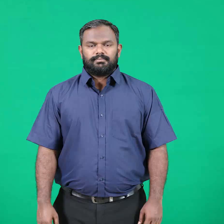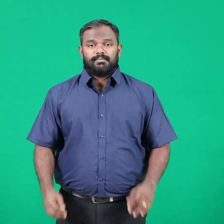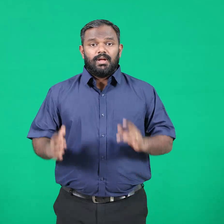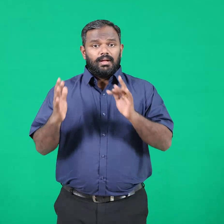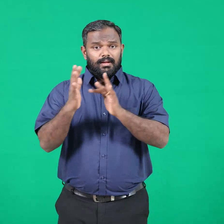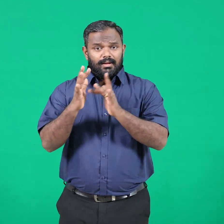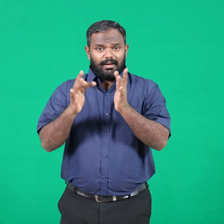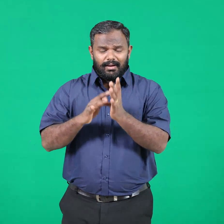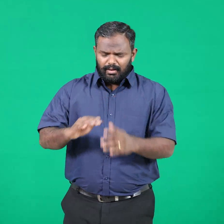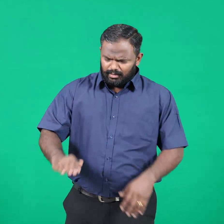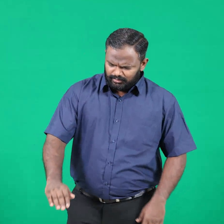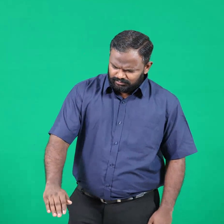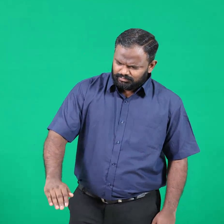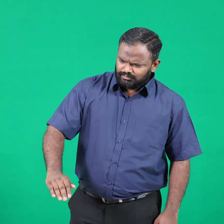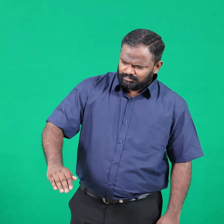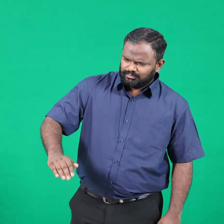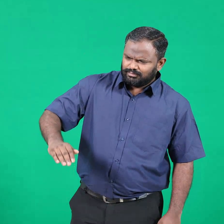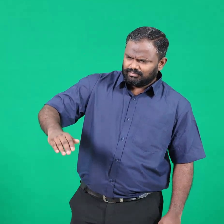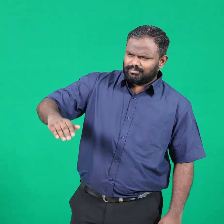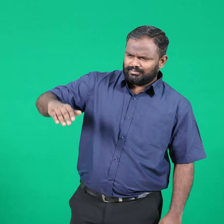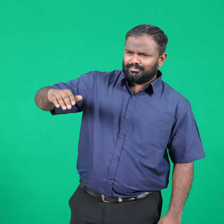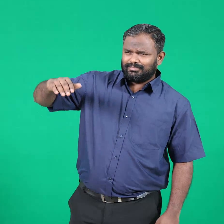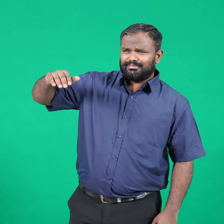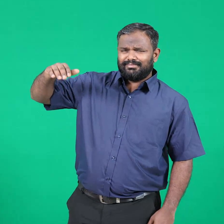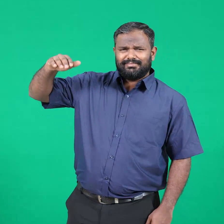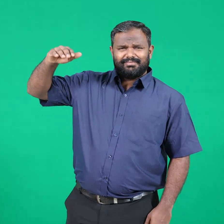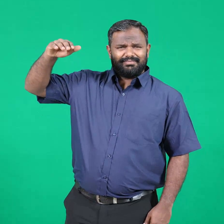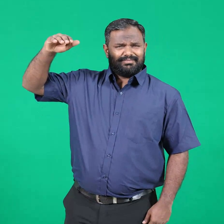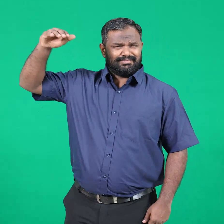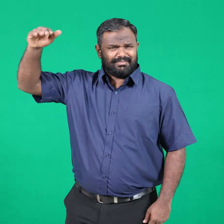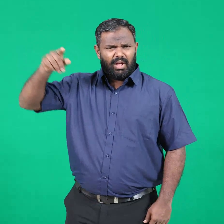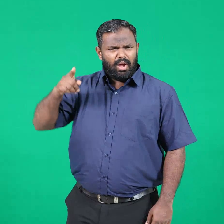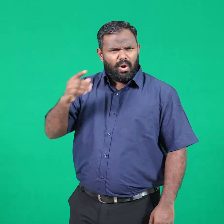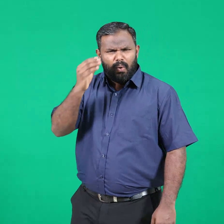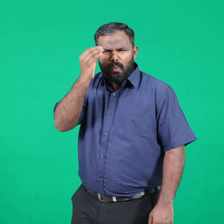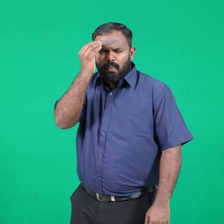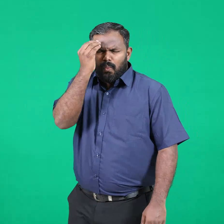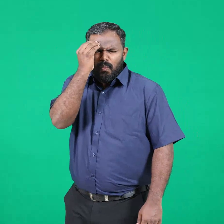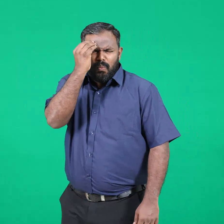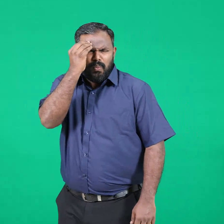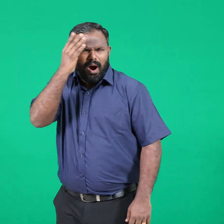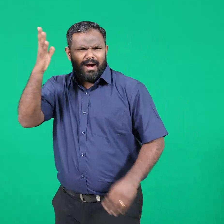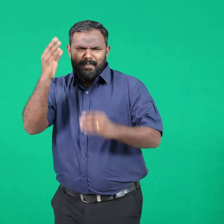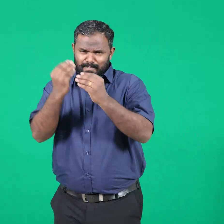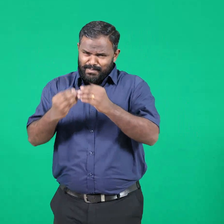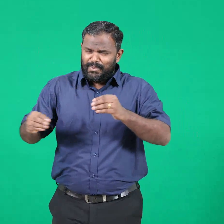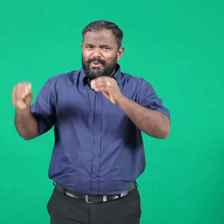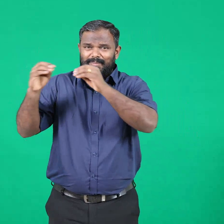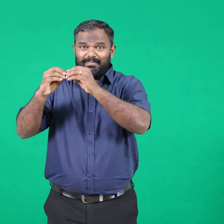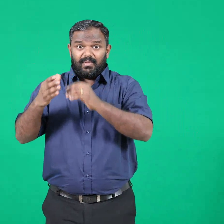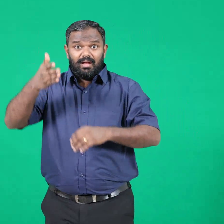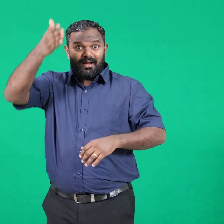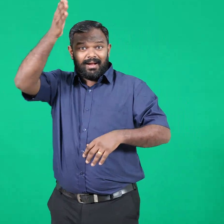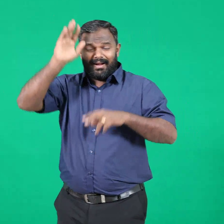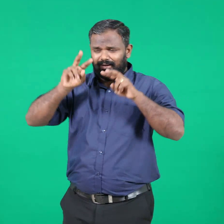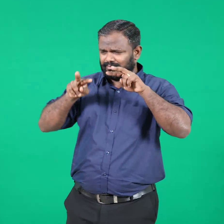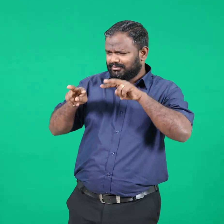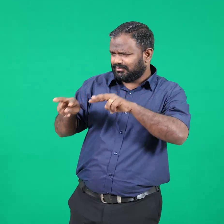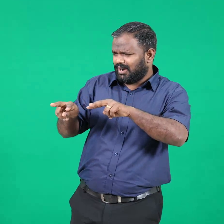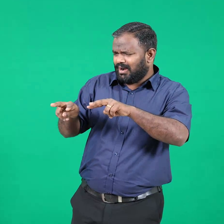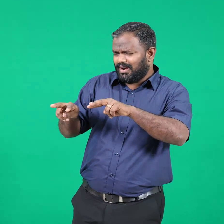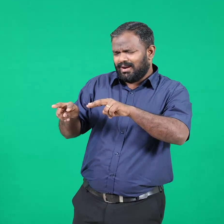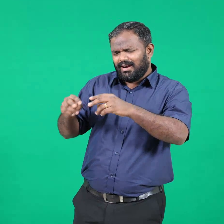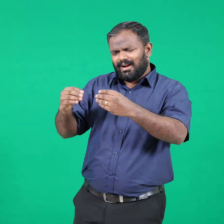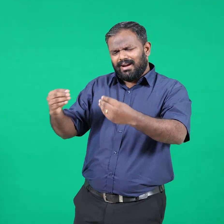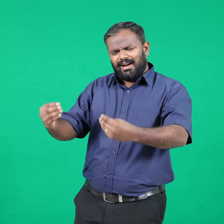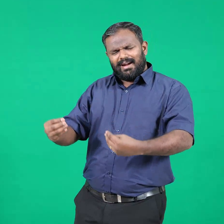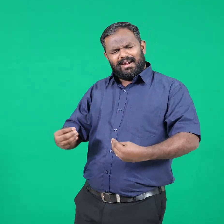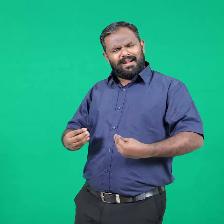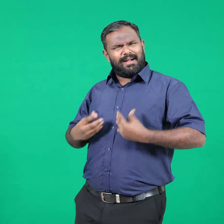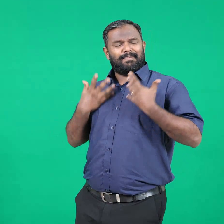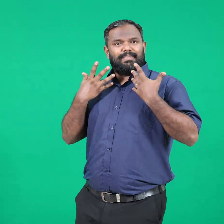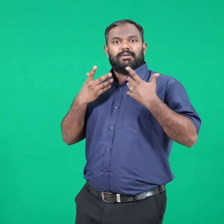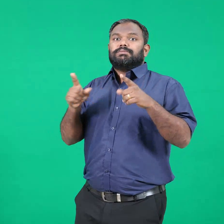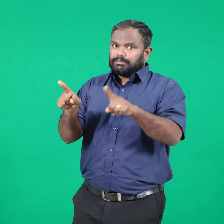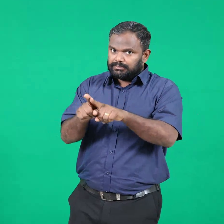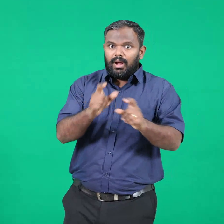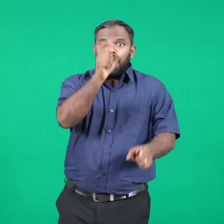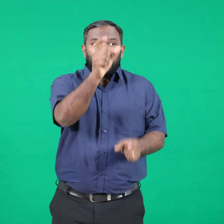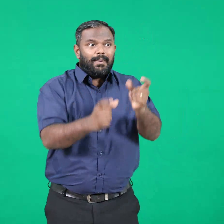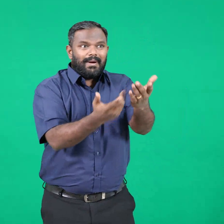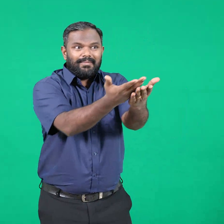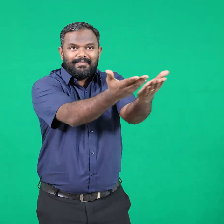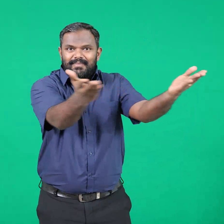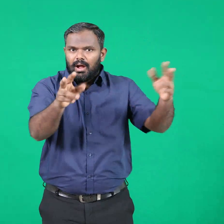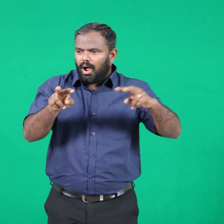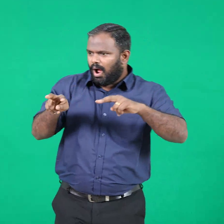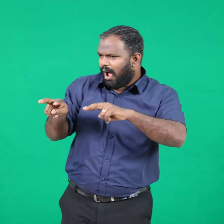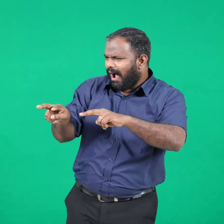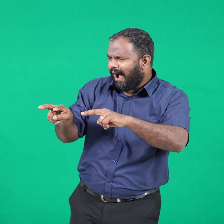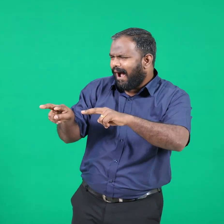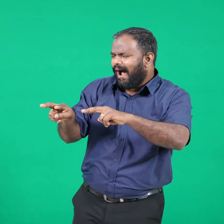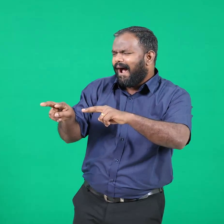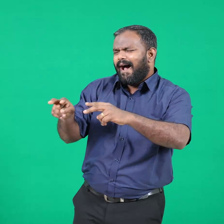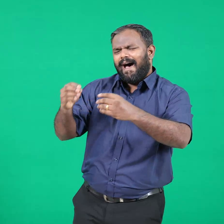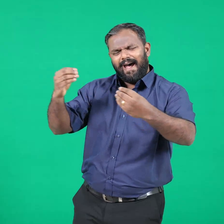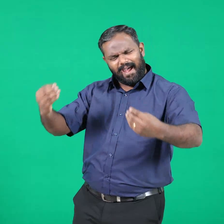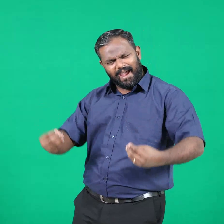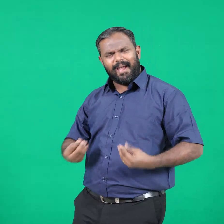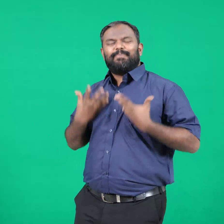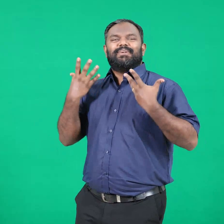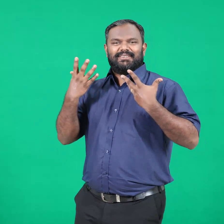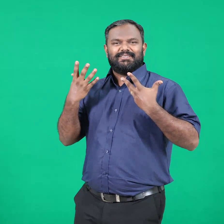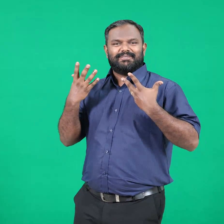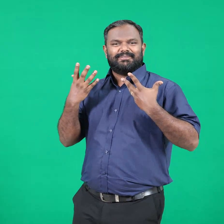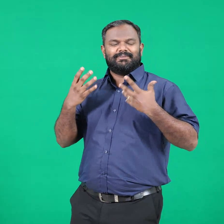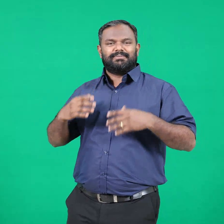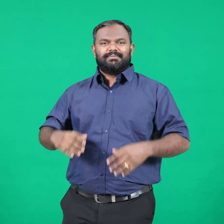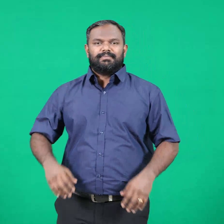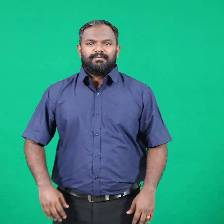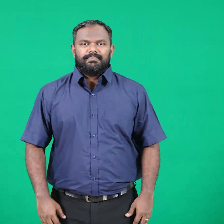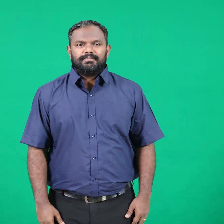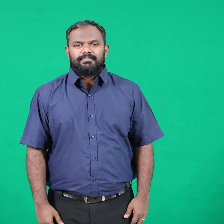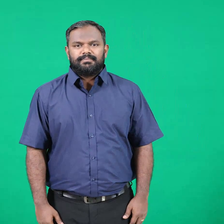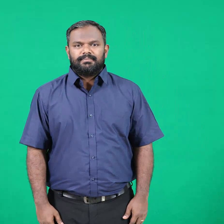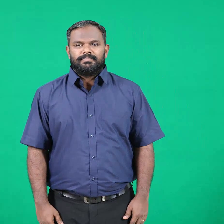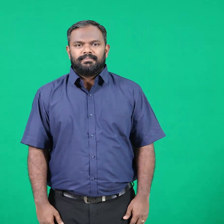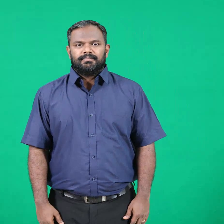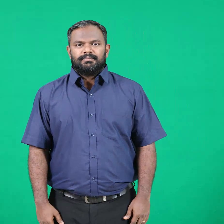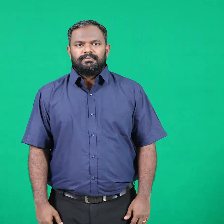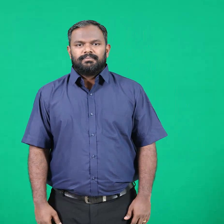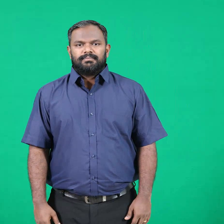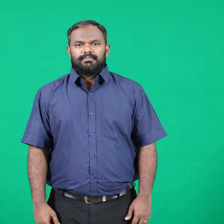And Jesus grew in wisdom and stature, and in favor with God and man.